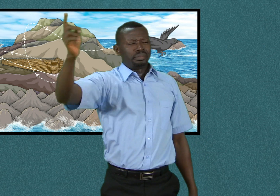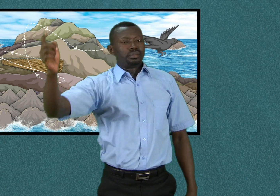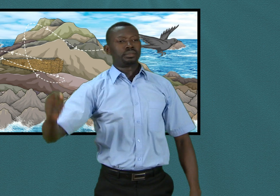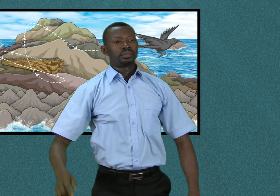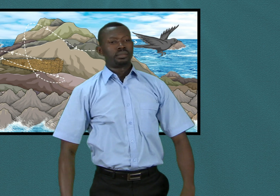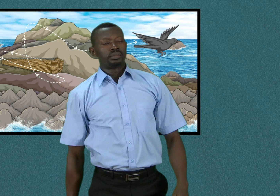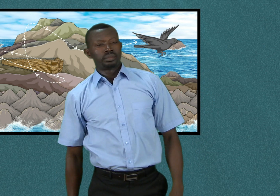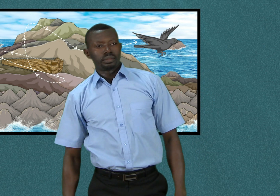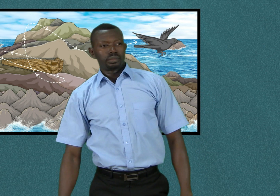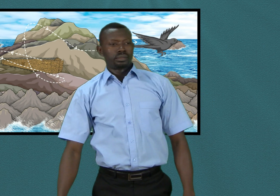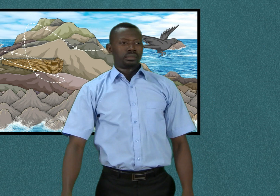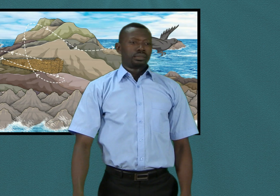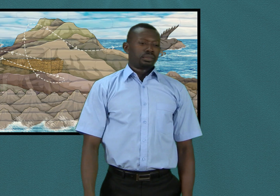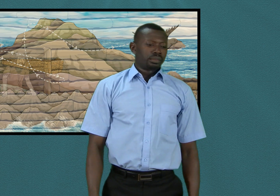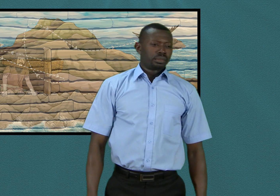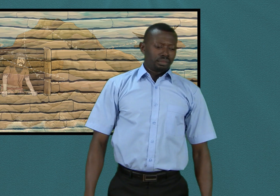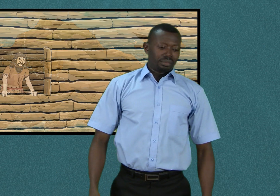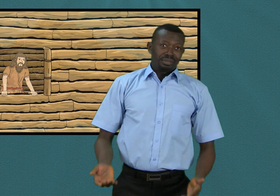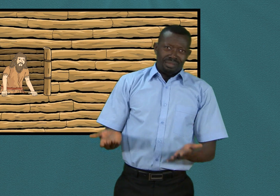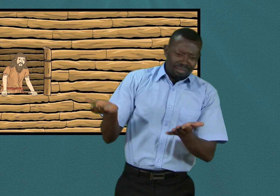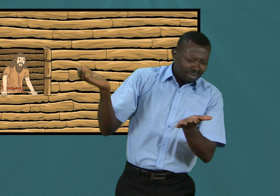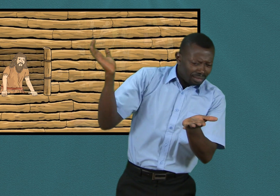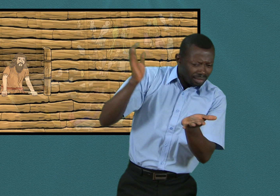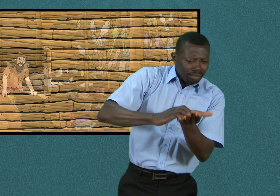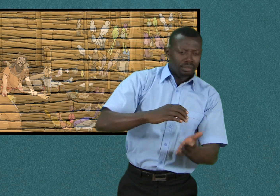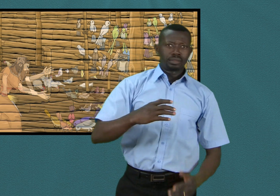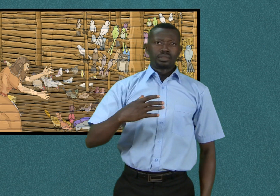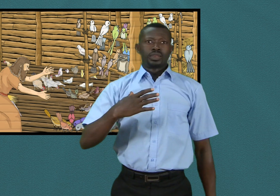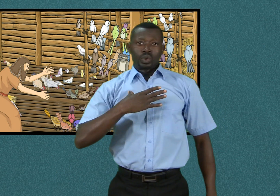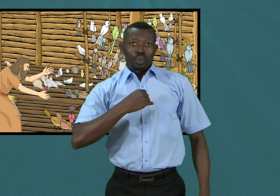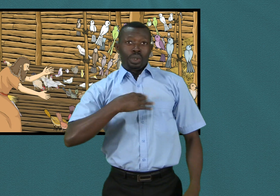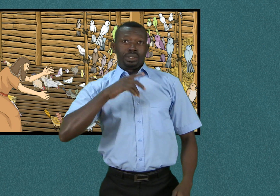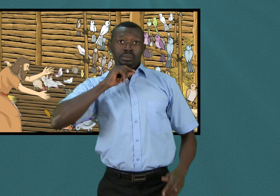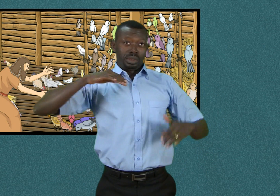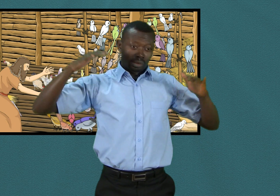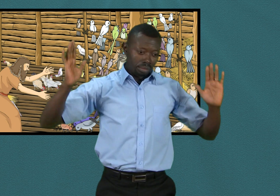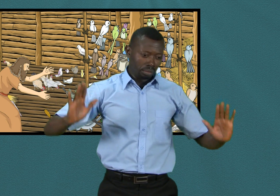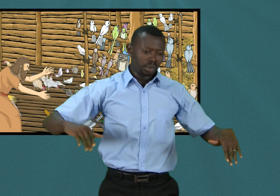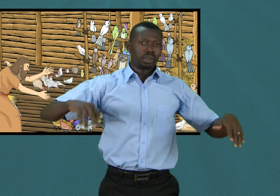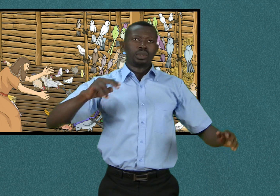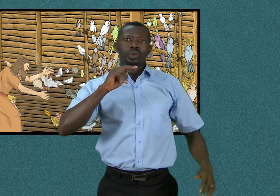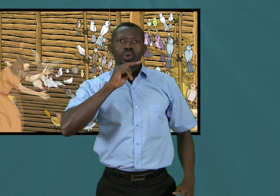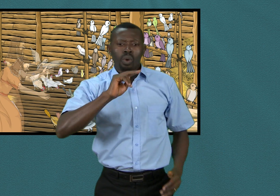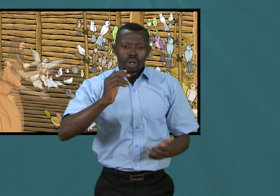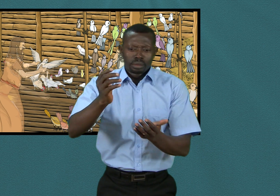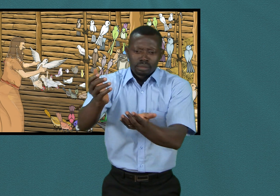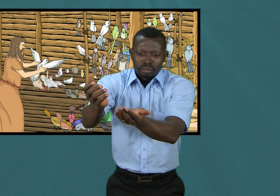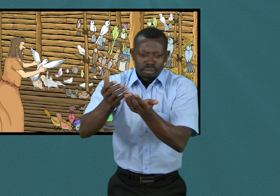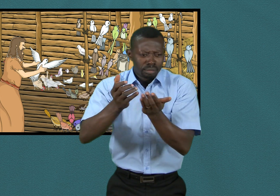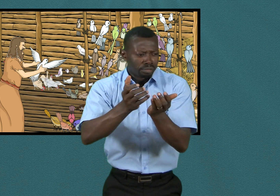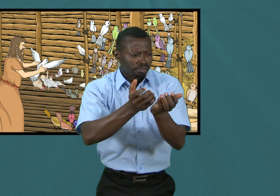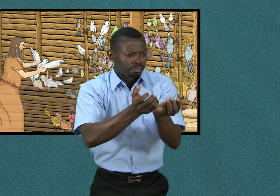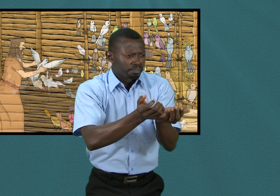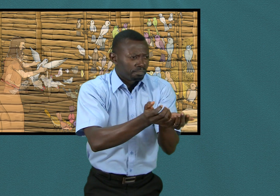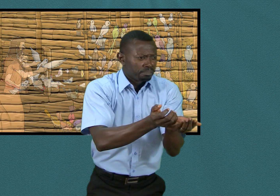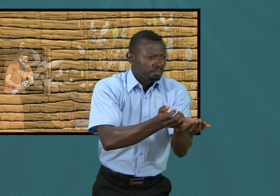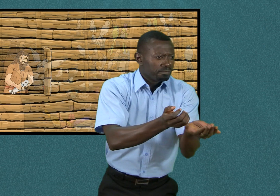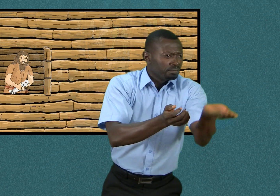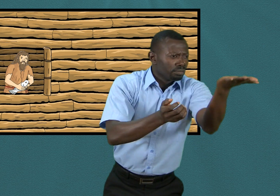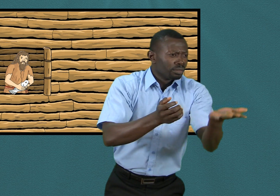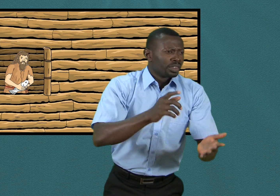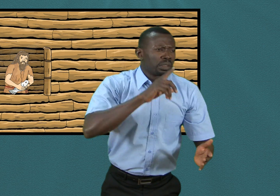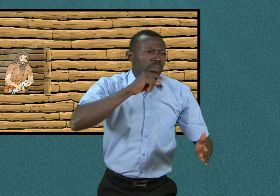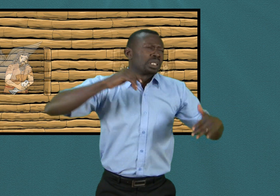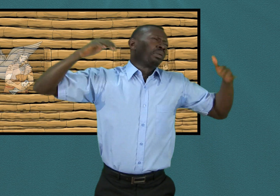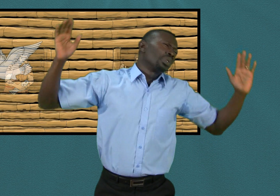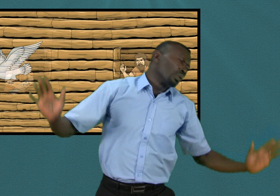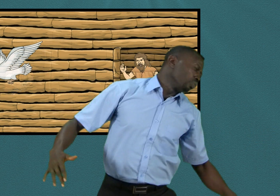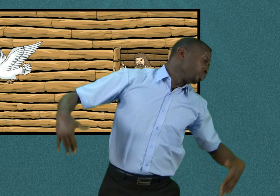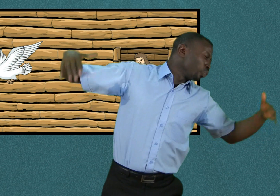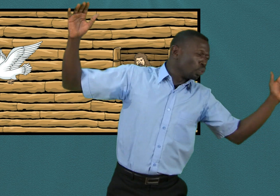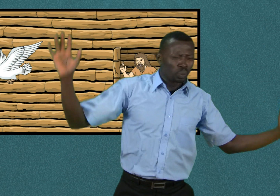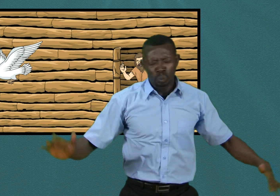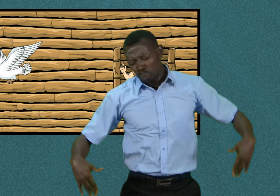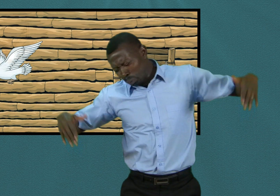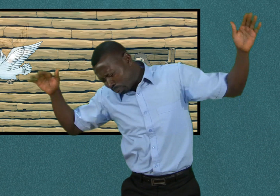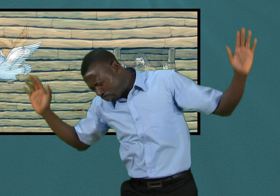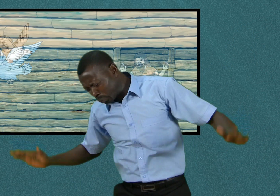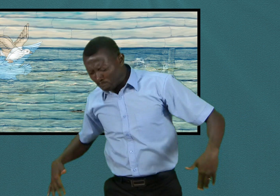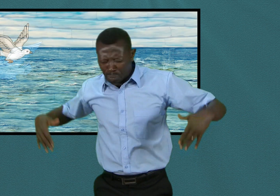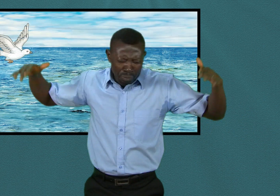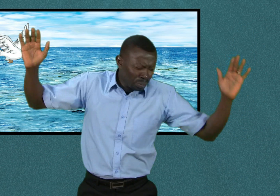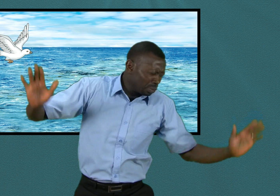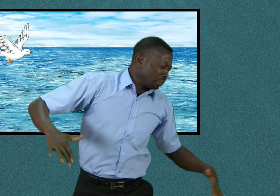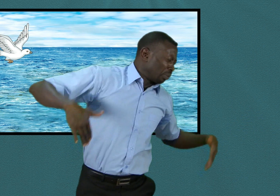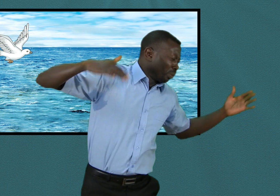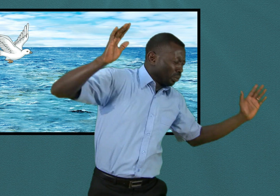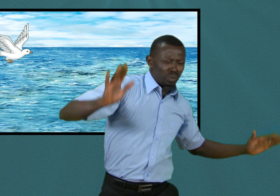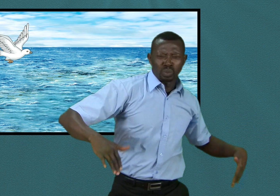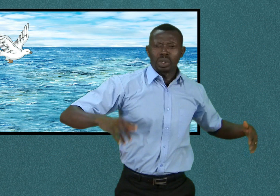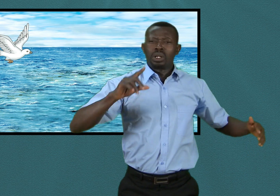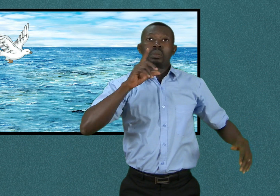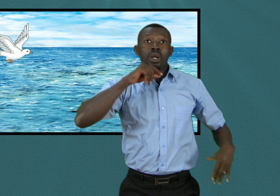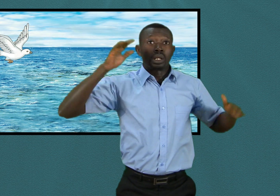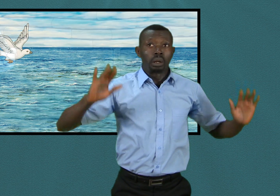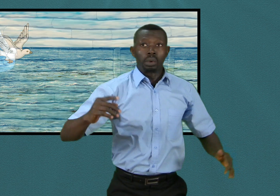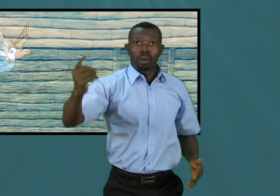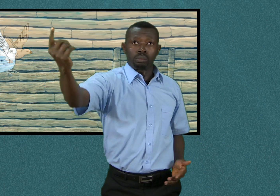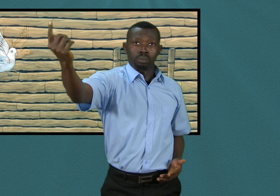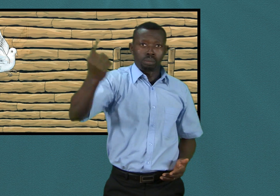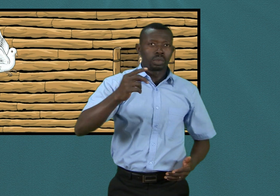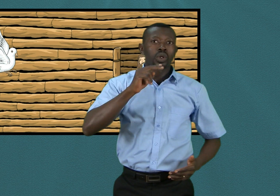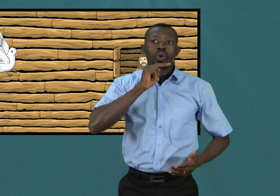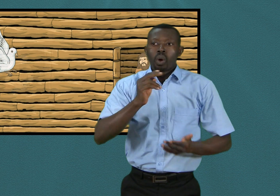Then Noah sent out a dove to see if the waters had receded from the surface of the ground.